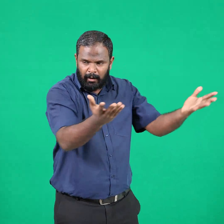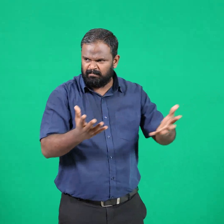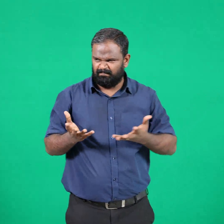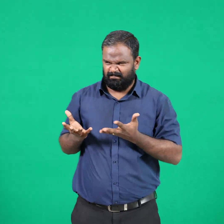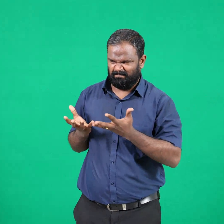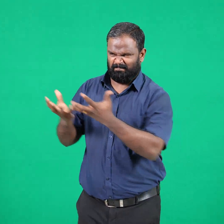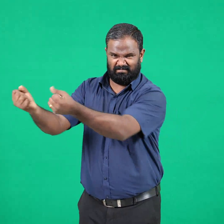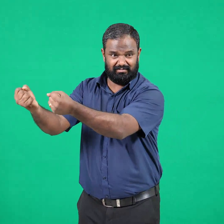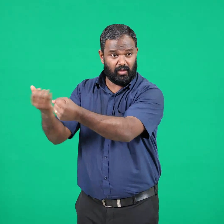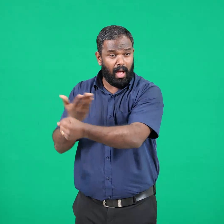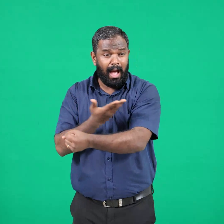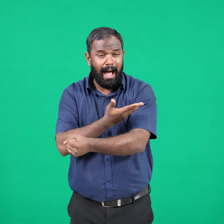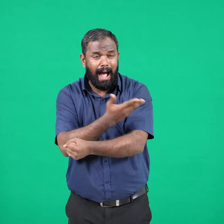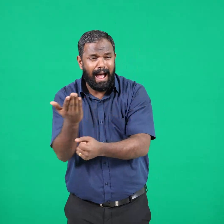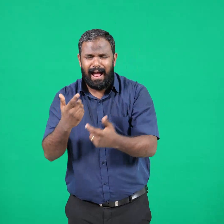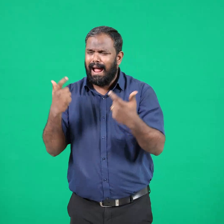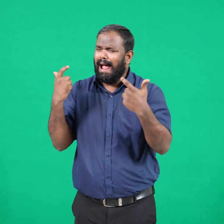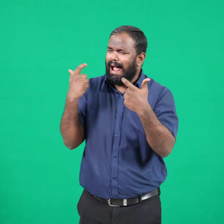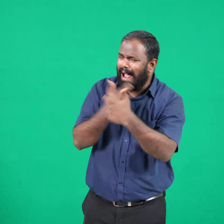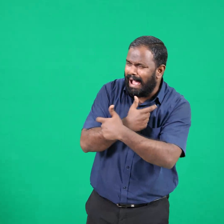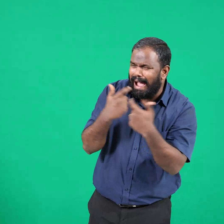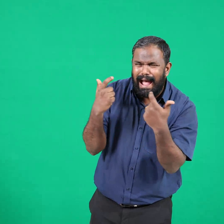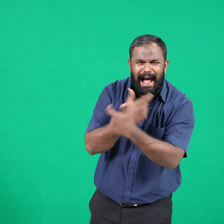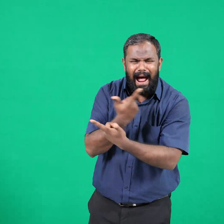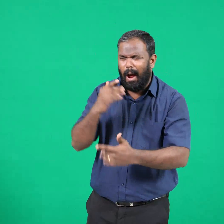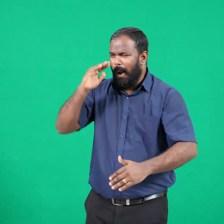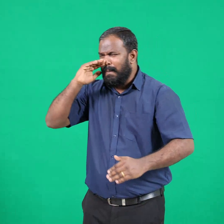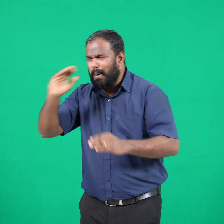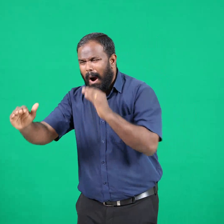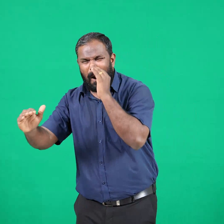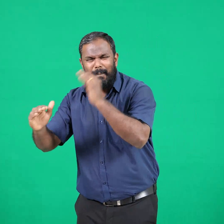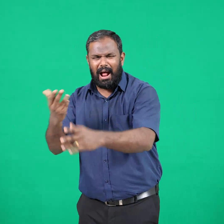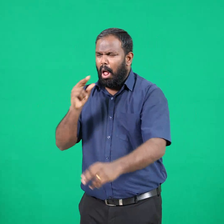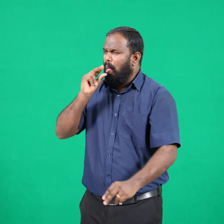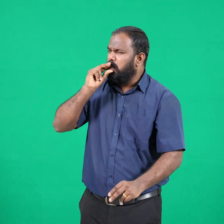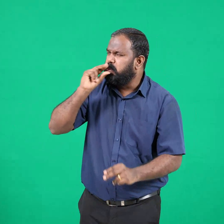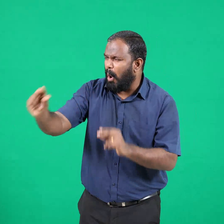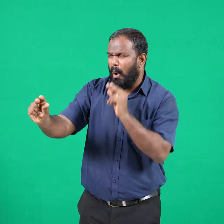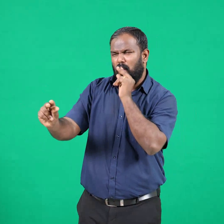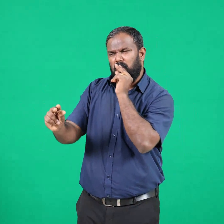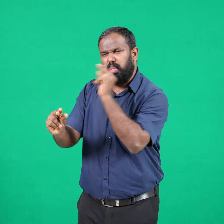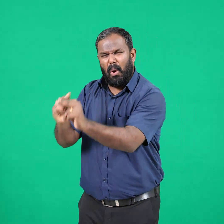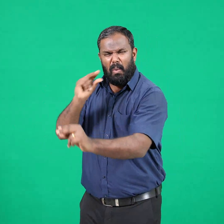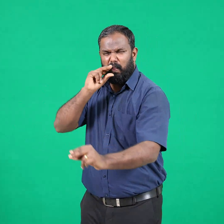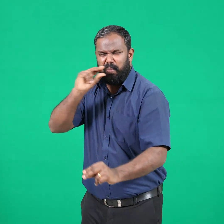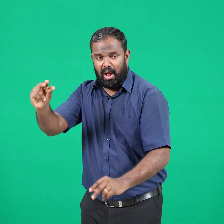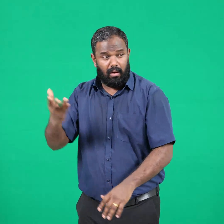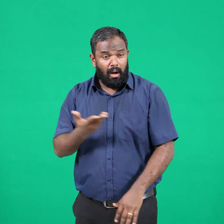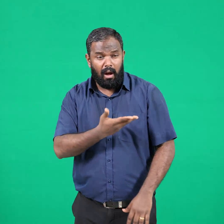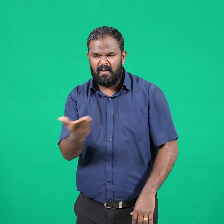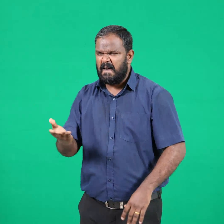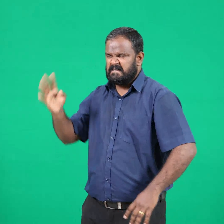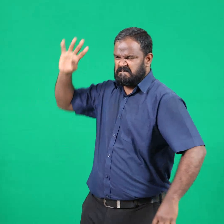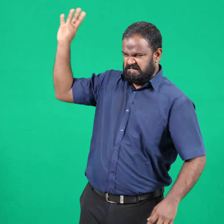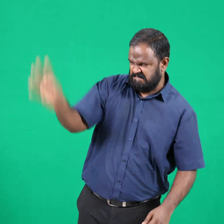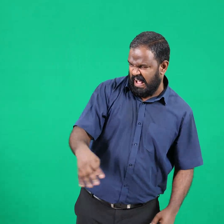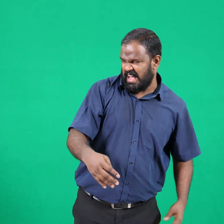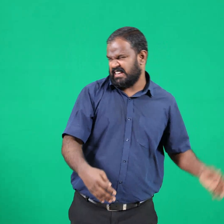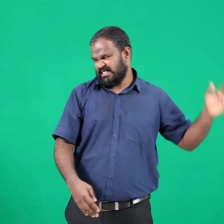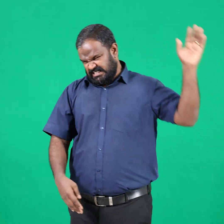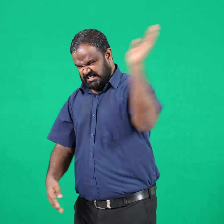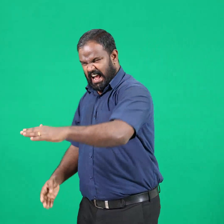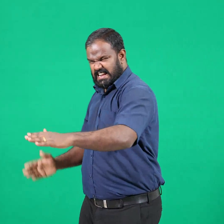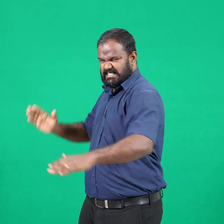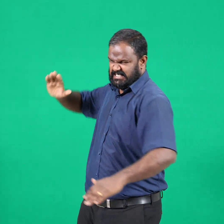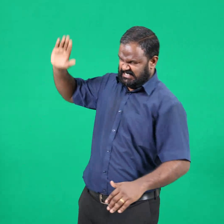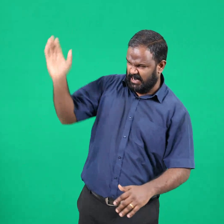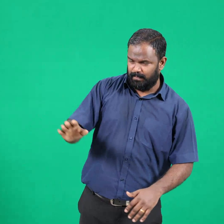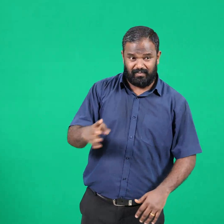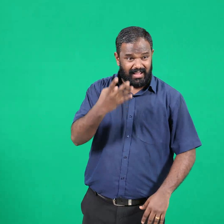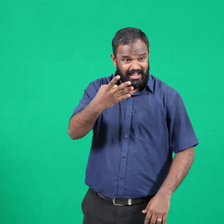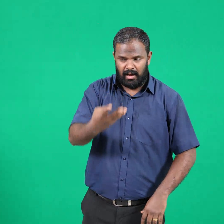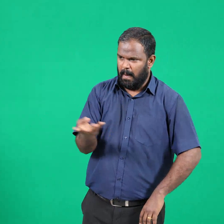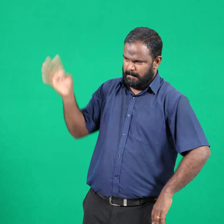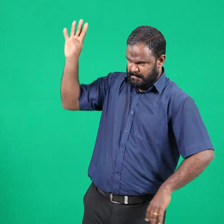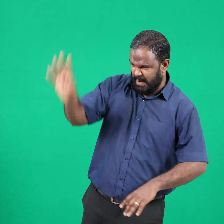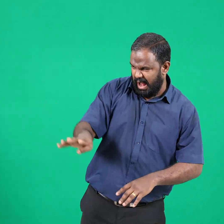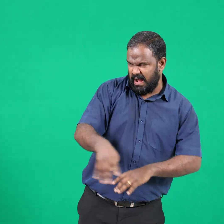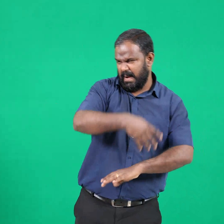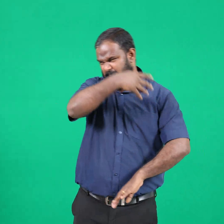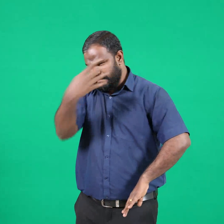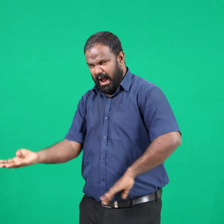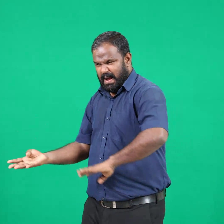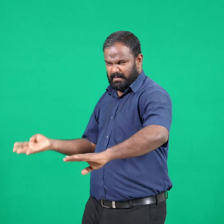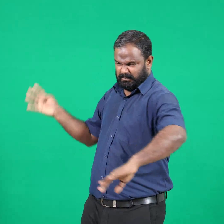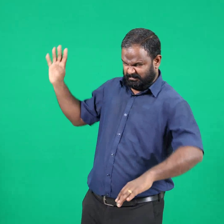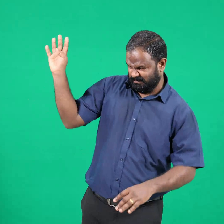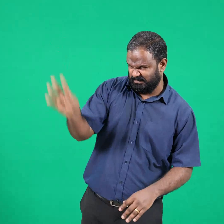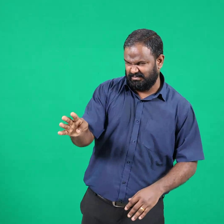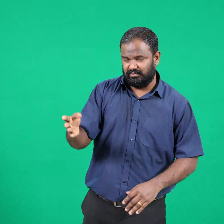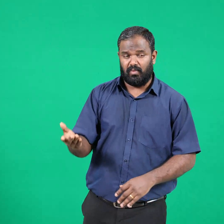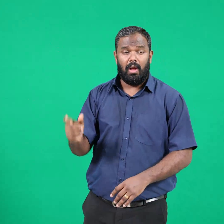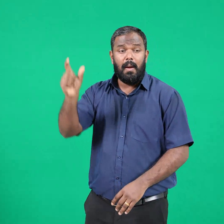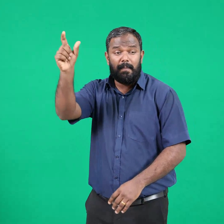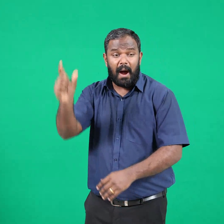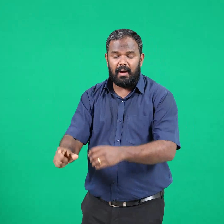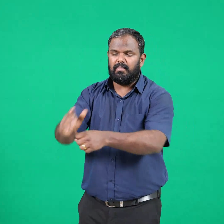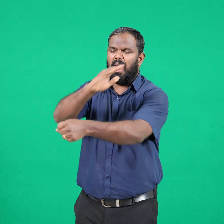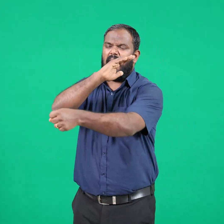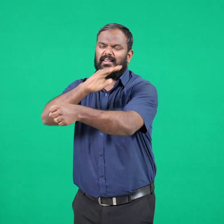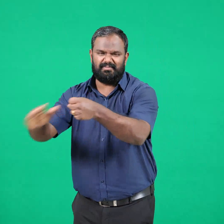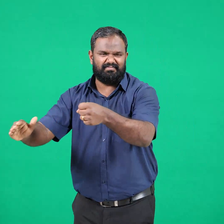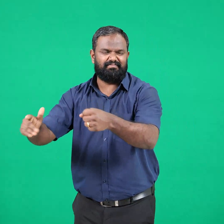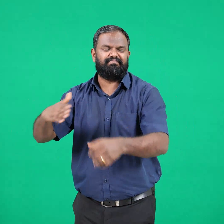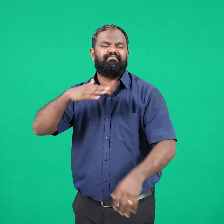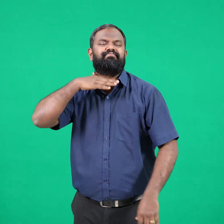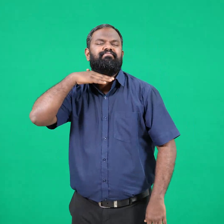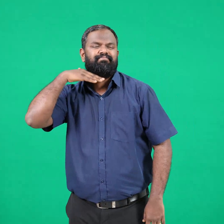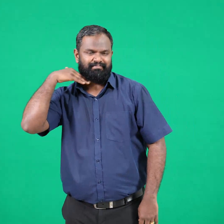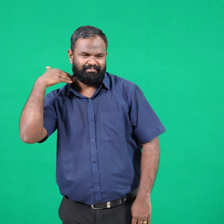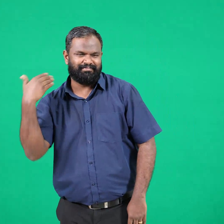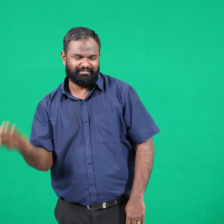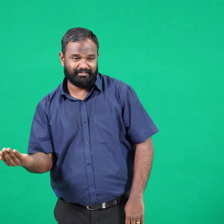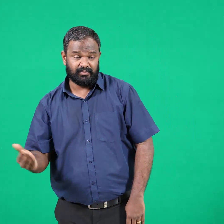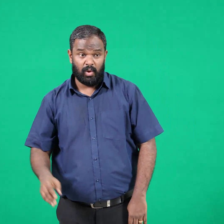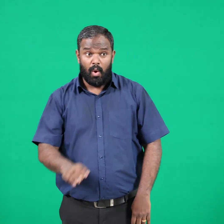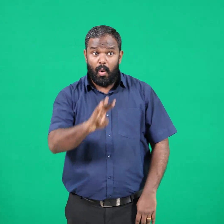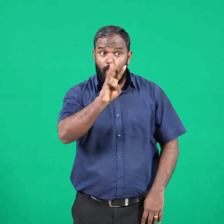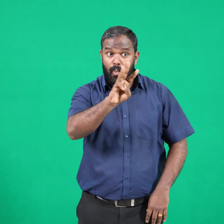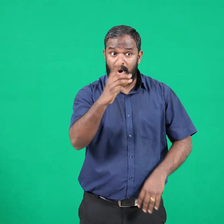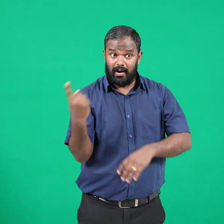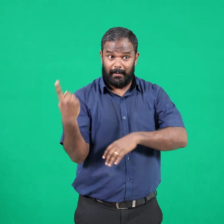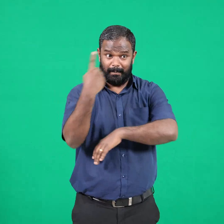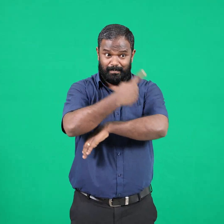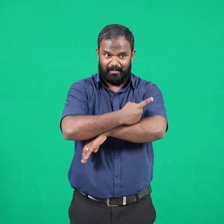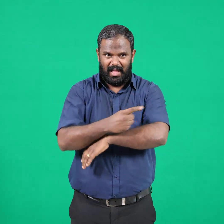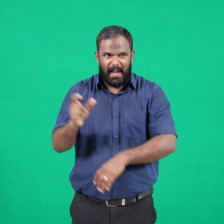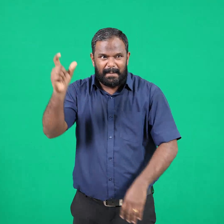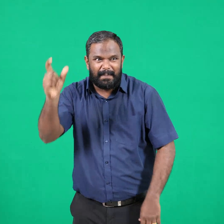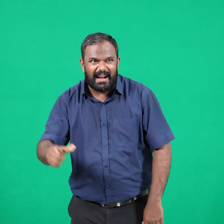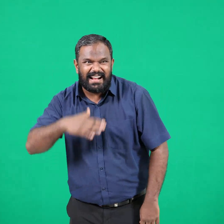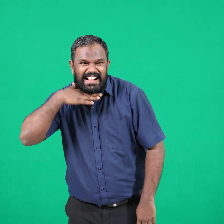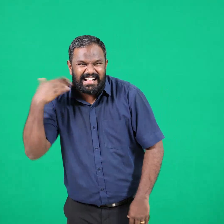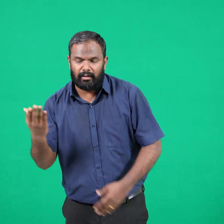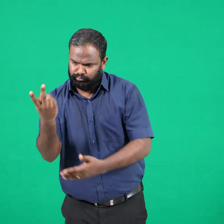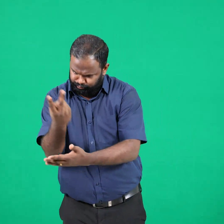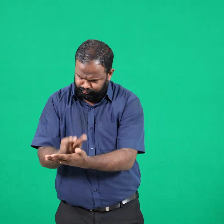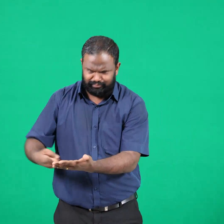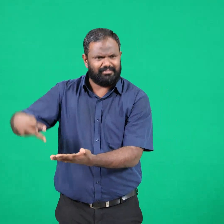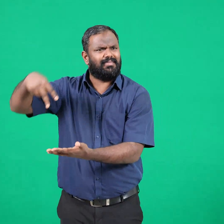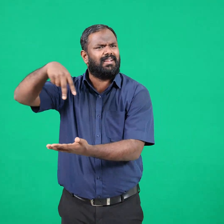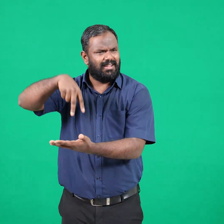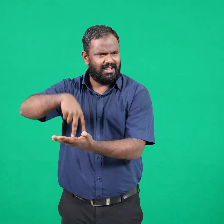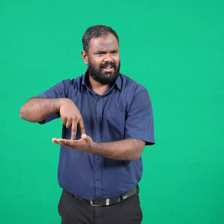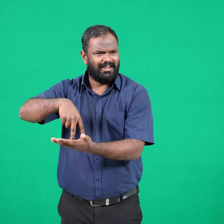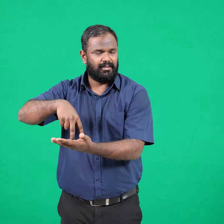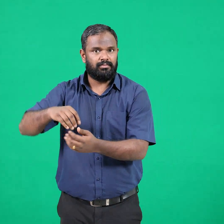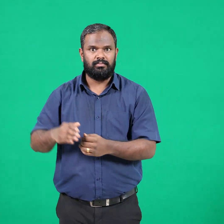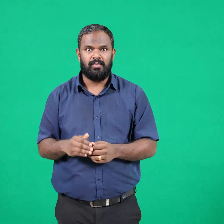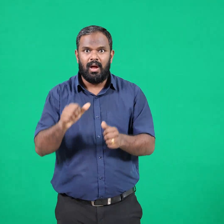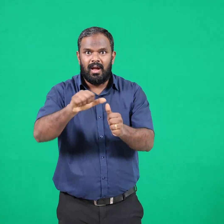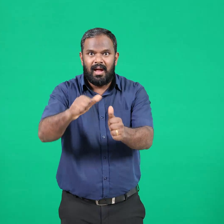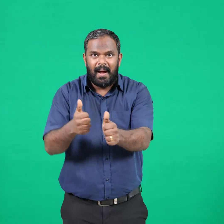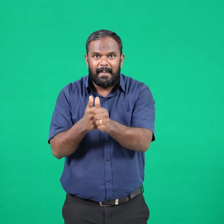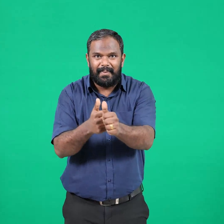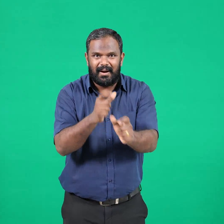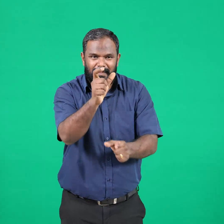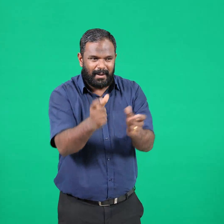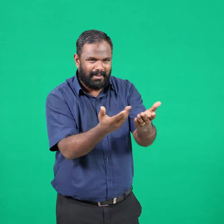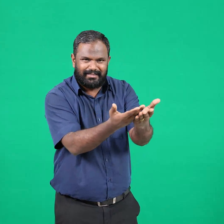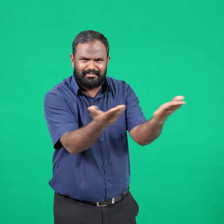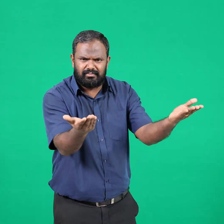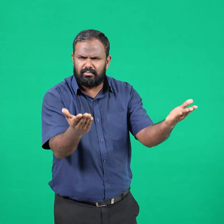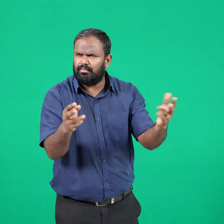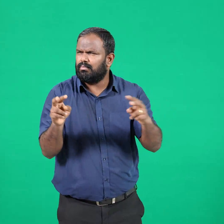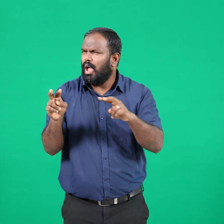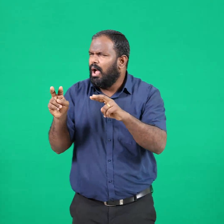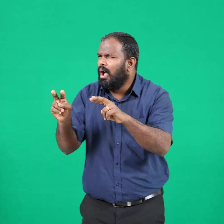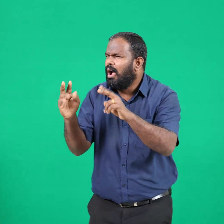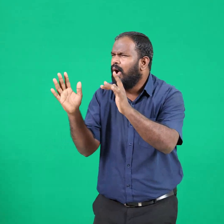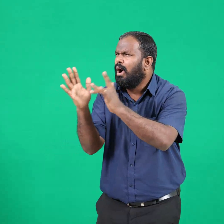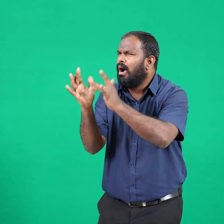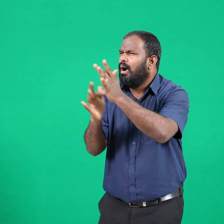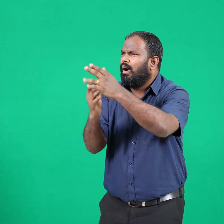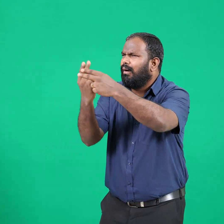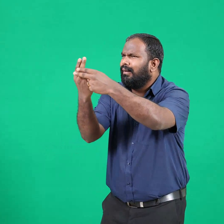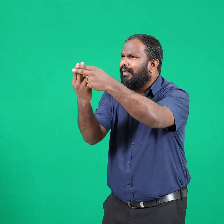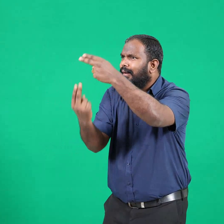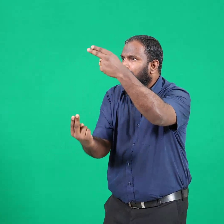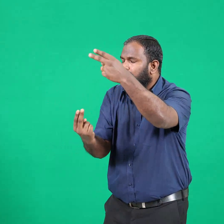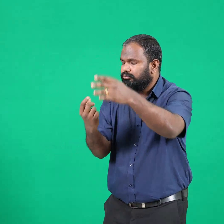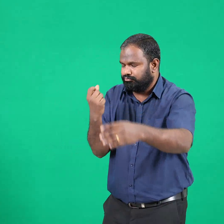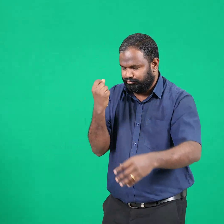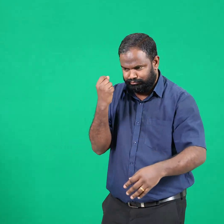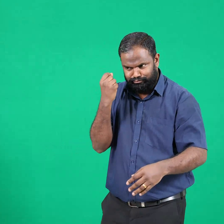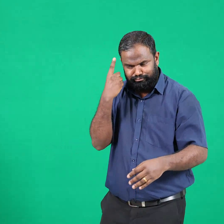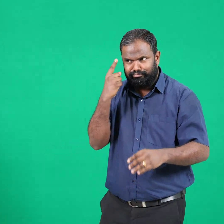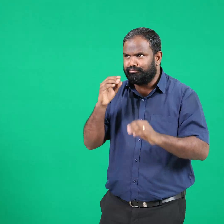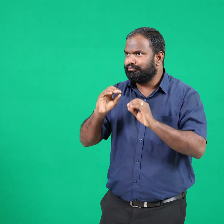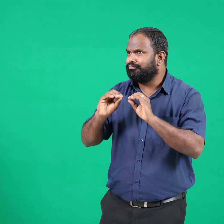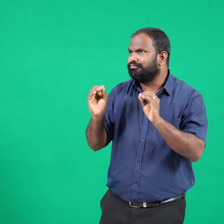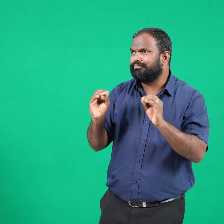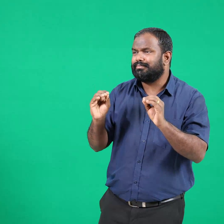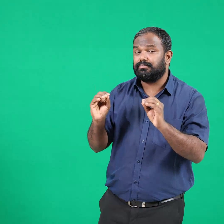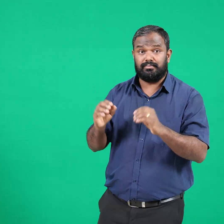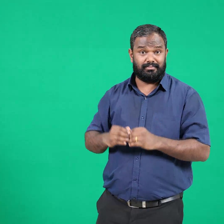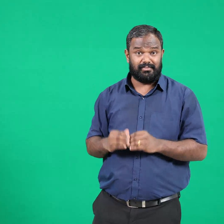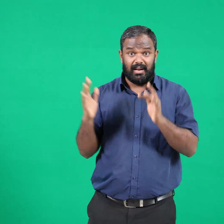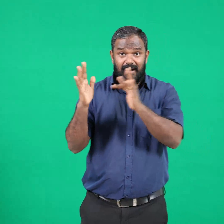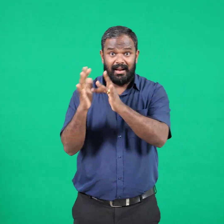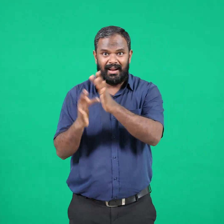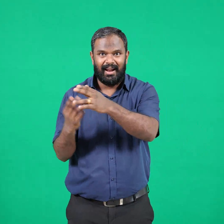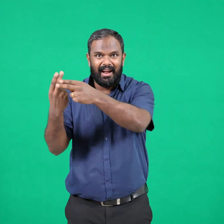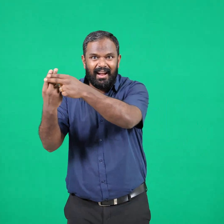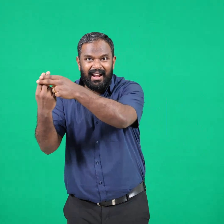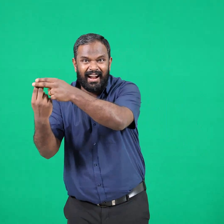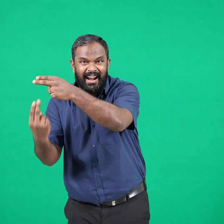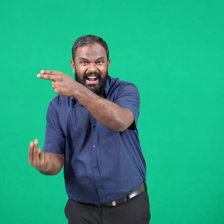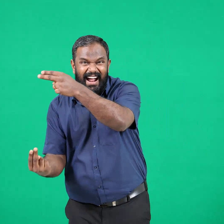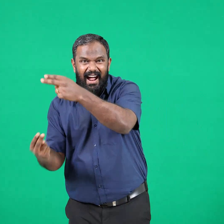They will flog Him and kill Him, and on the third day He will rise again." But the disciples did not understand any of these things.